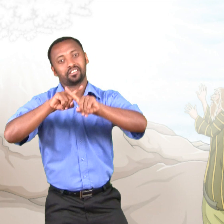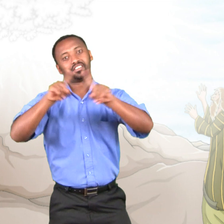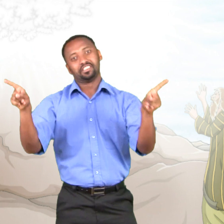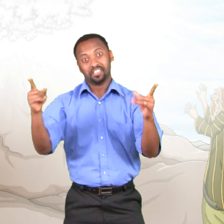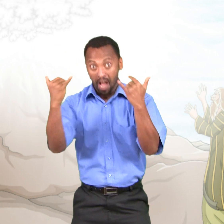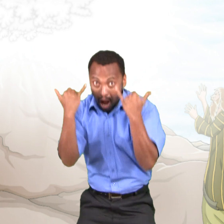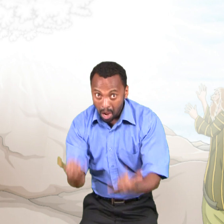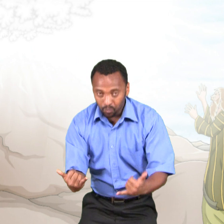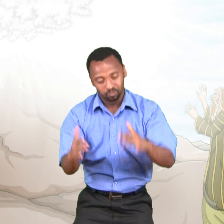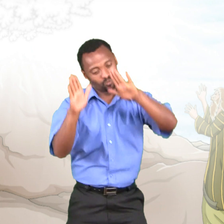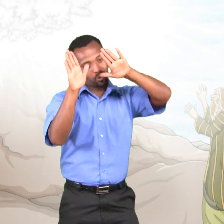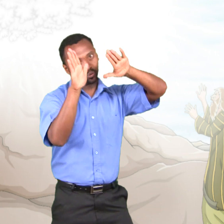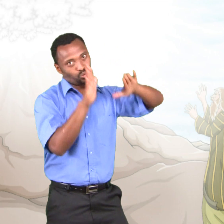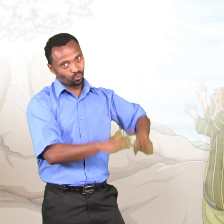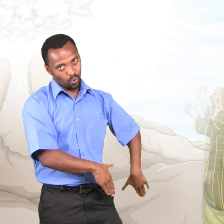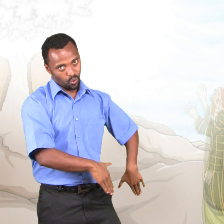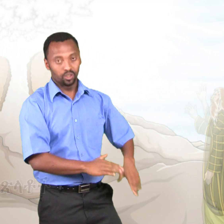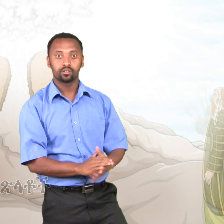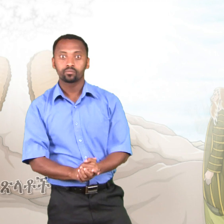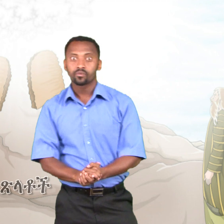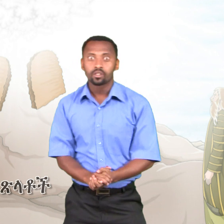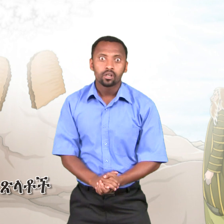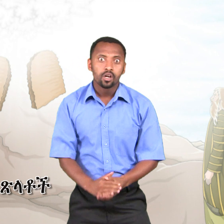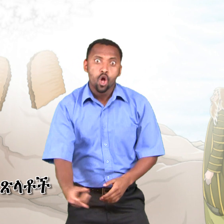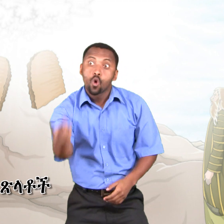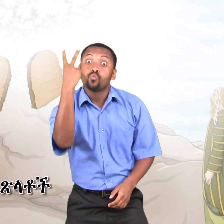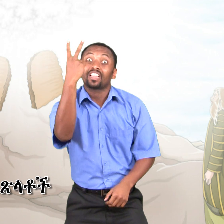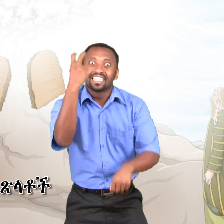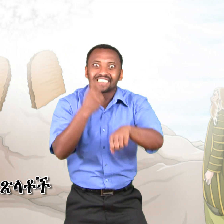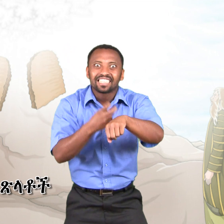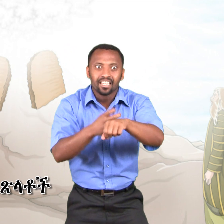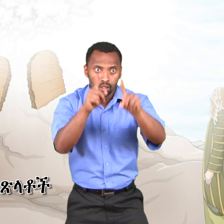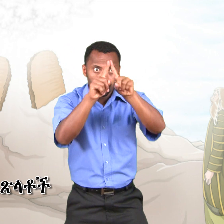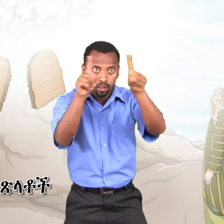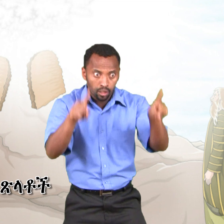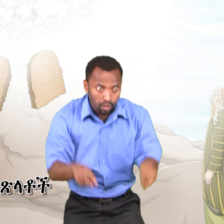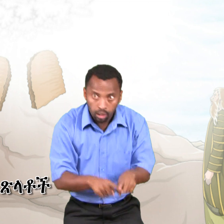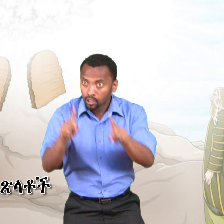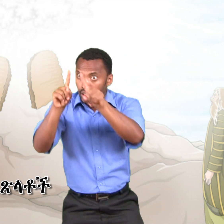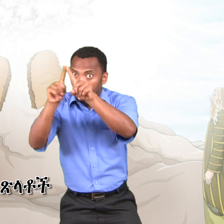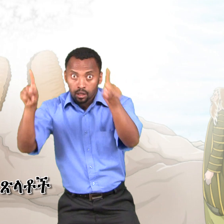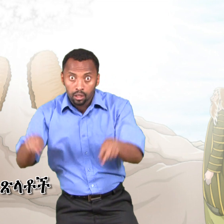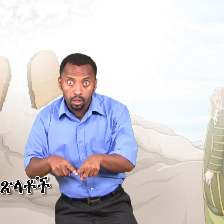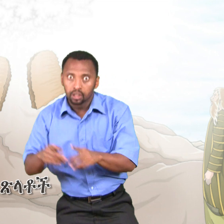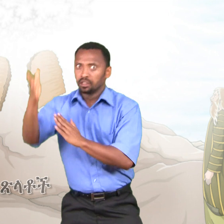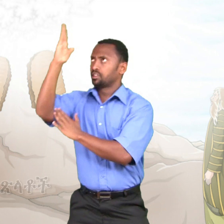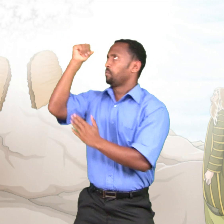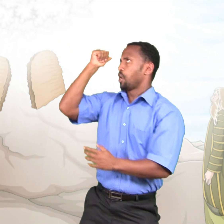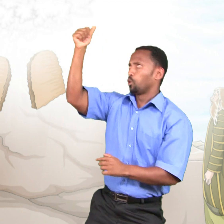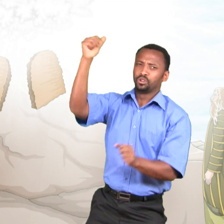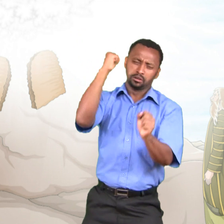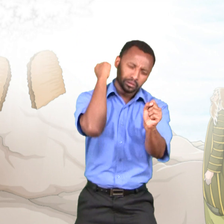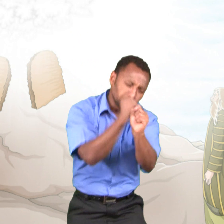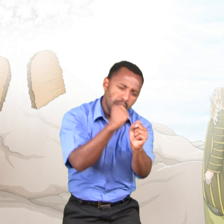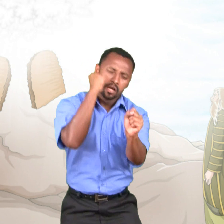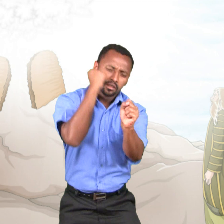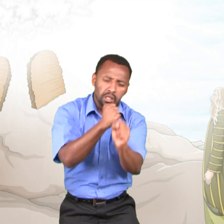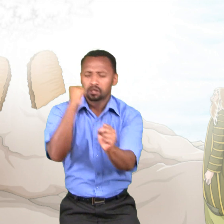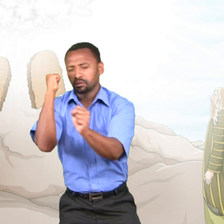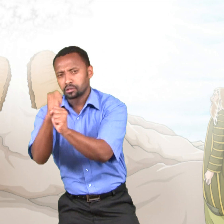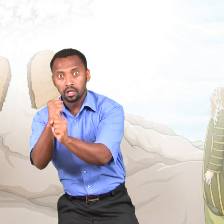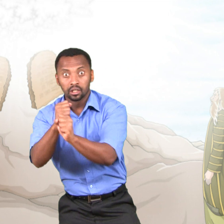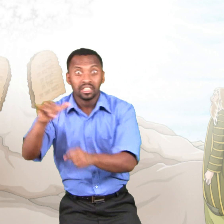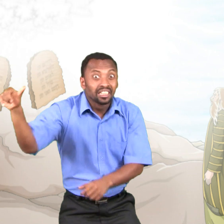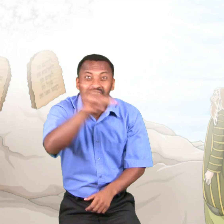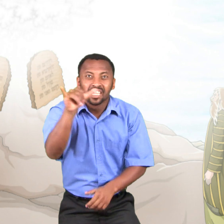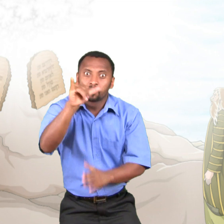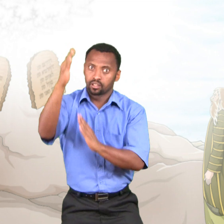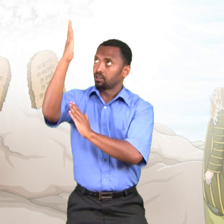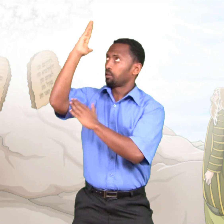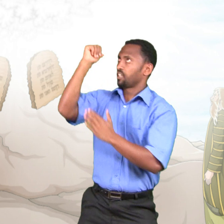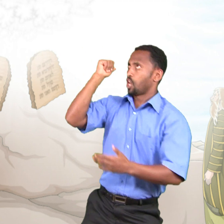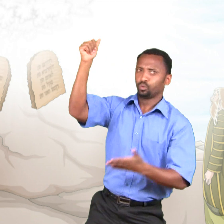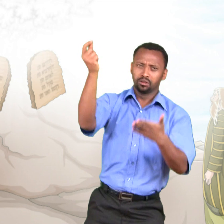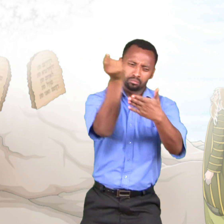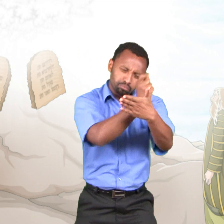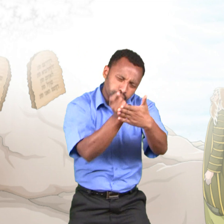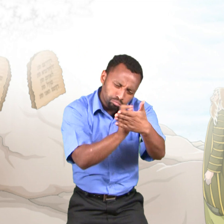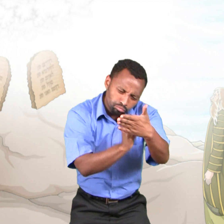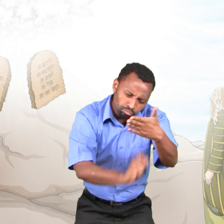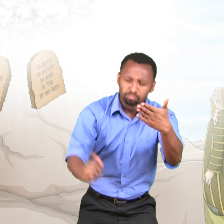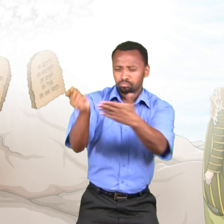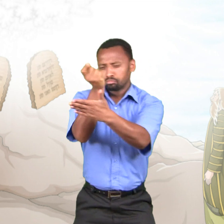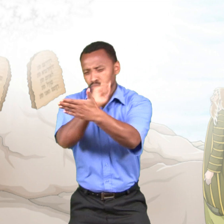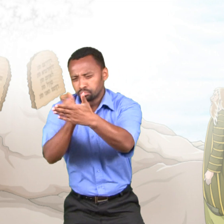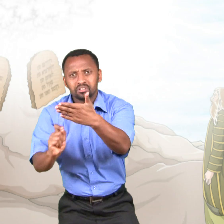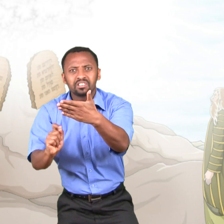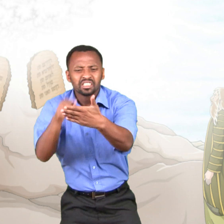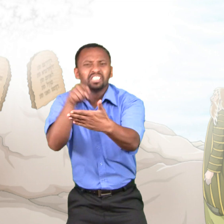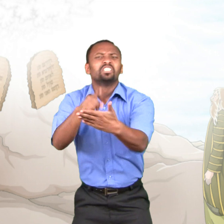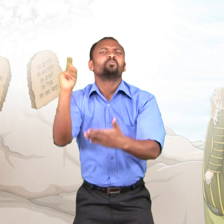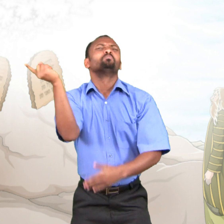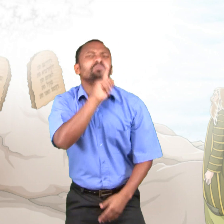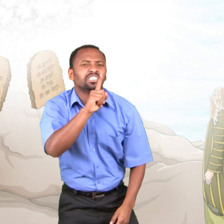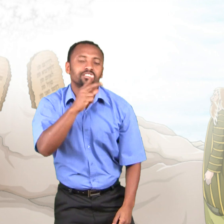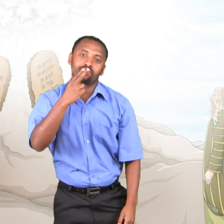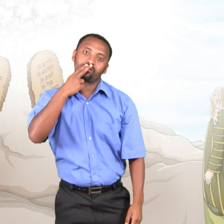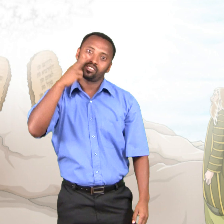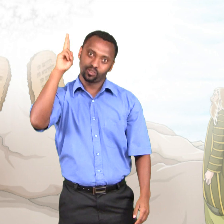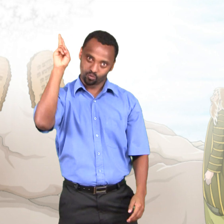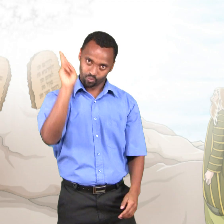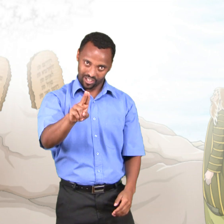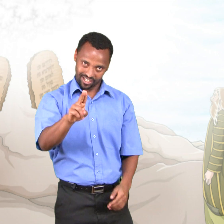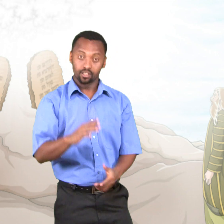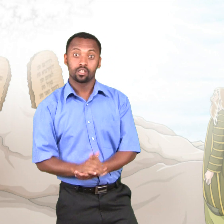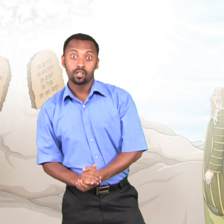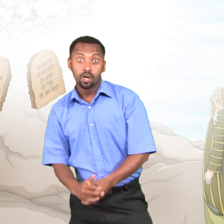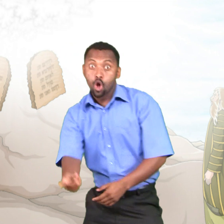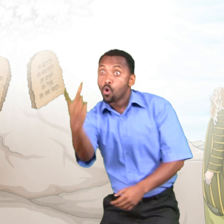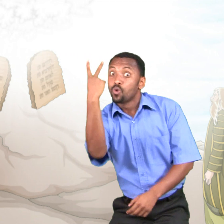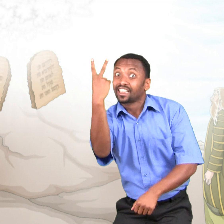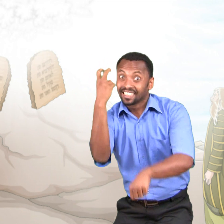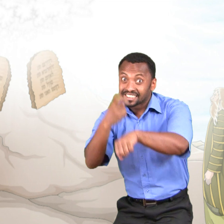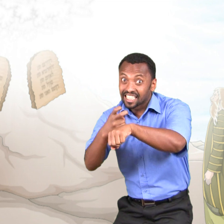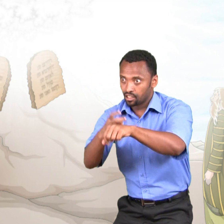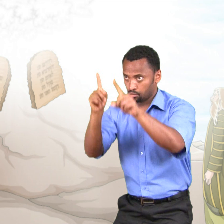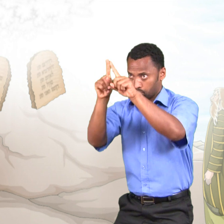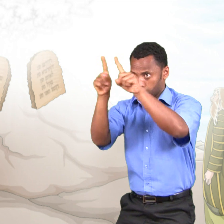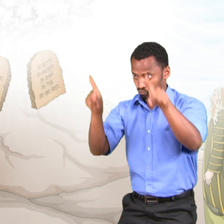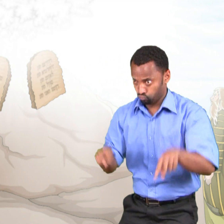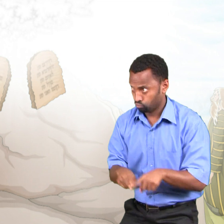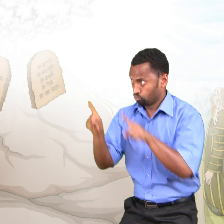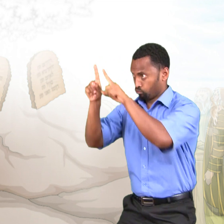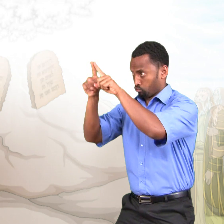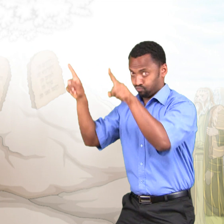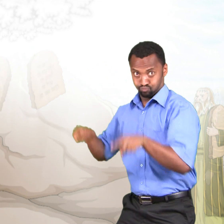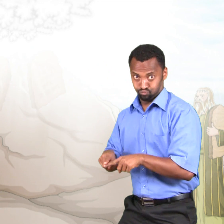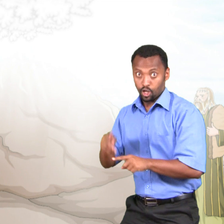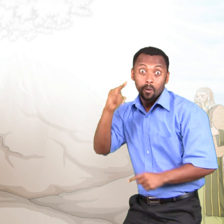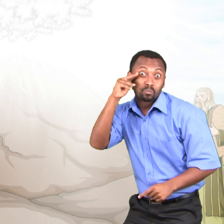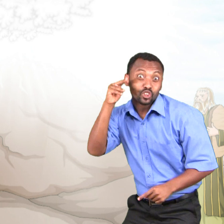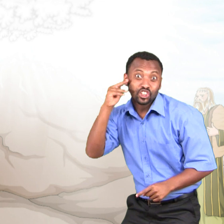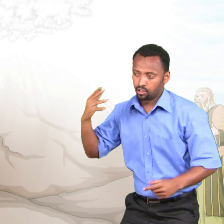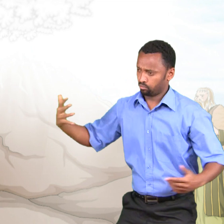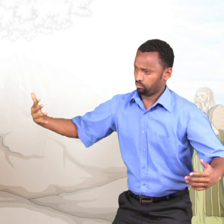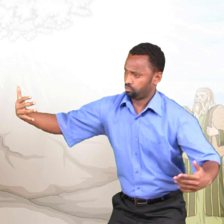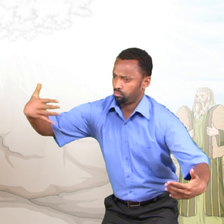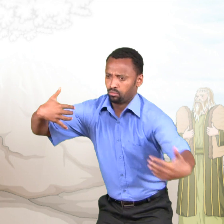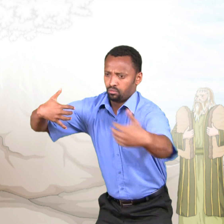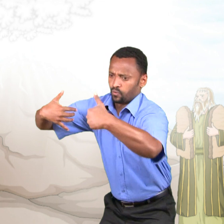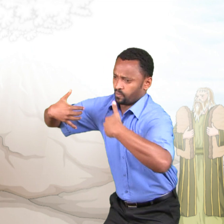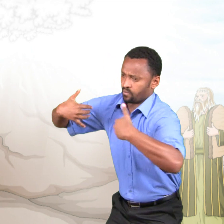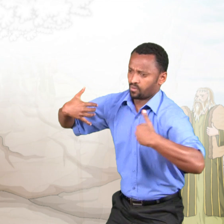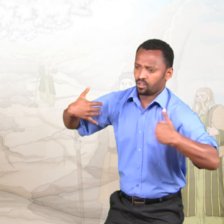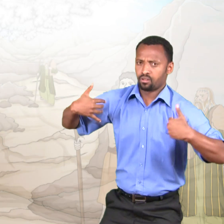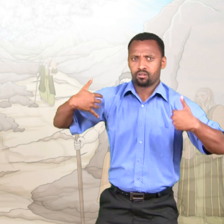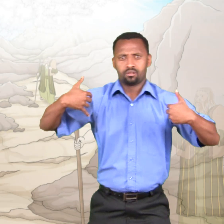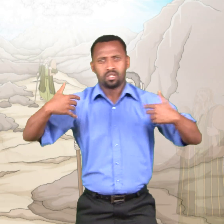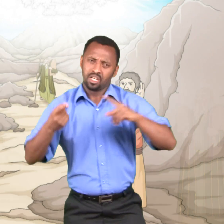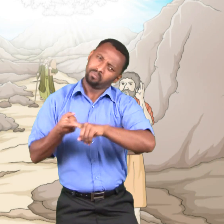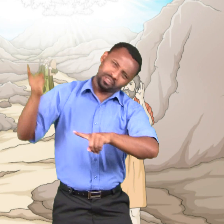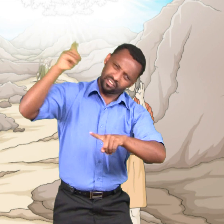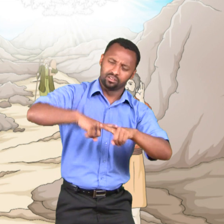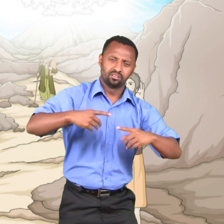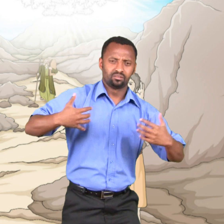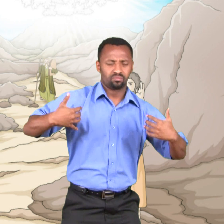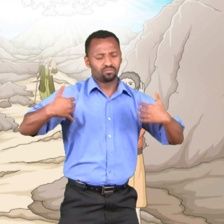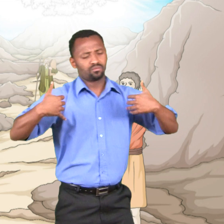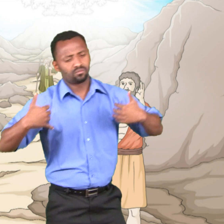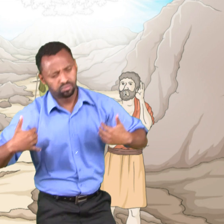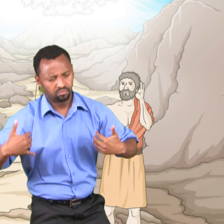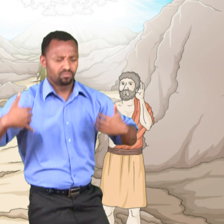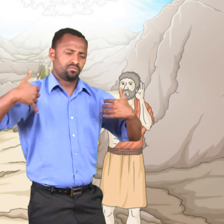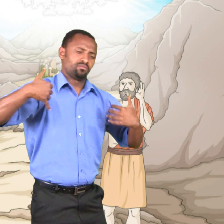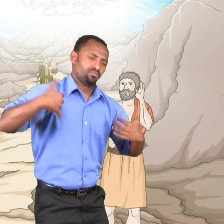Then Moses turned and went down the mountain with the two tablets of the Testimony in his hands. They were inscribed on both sides, front and back. The tablets were the work of God, and the writing was the writing of God, engraved on the tablets.